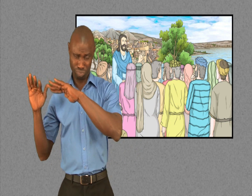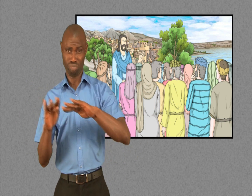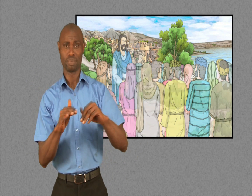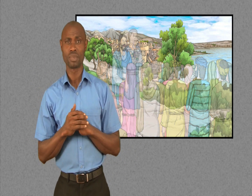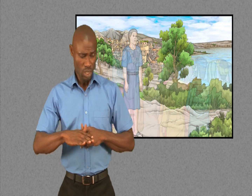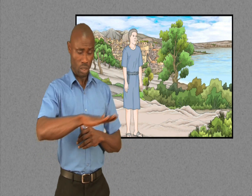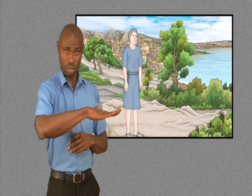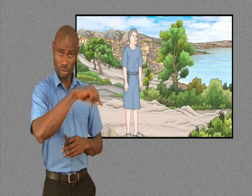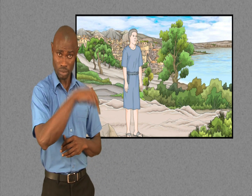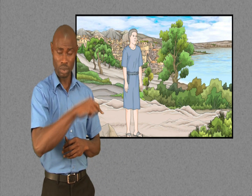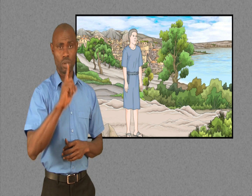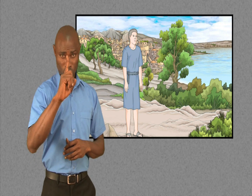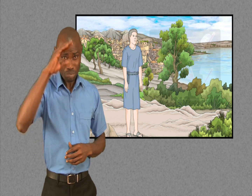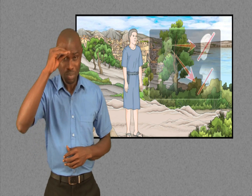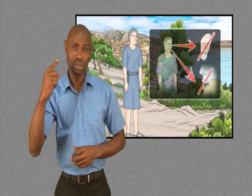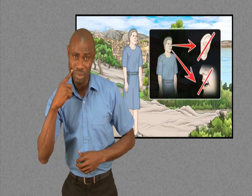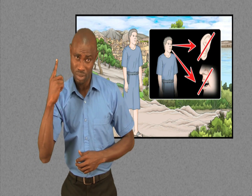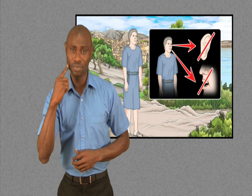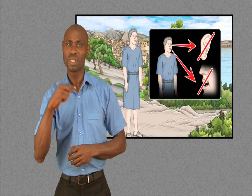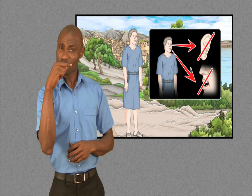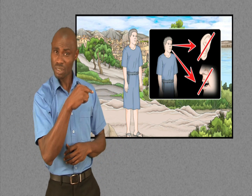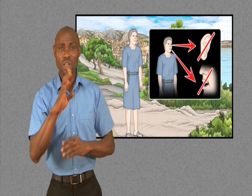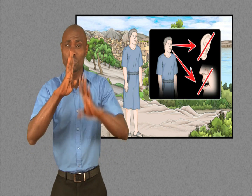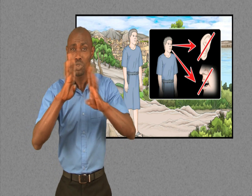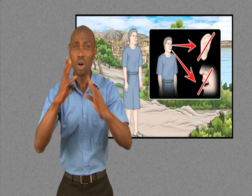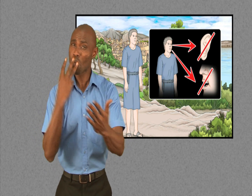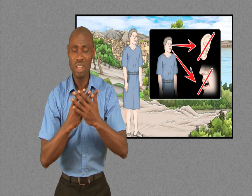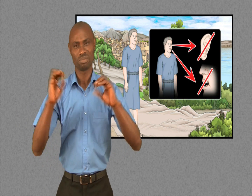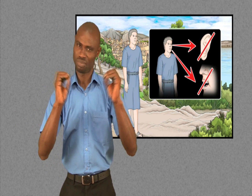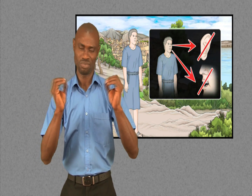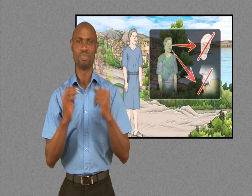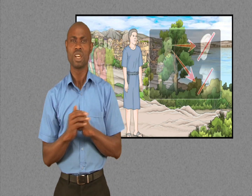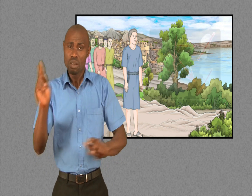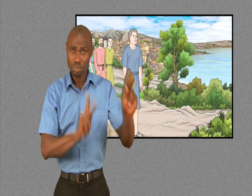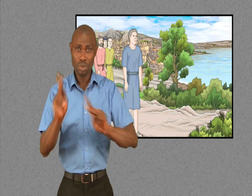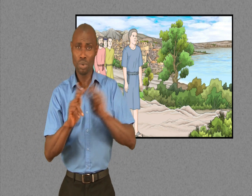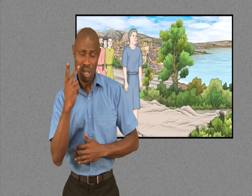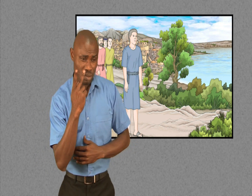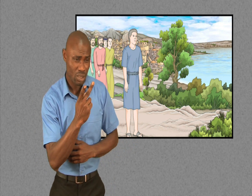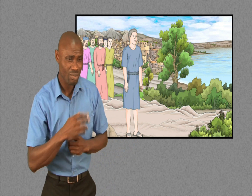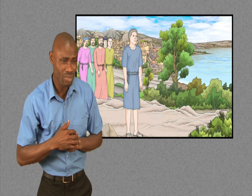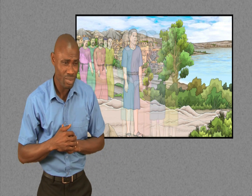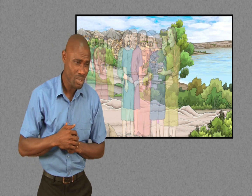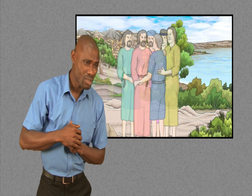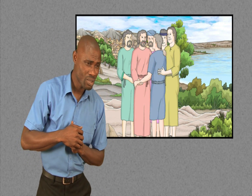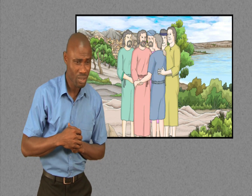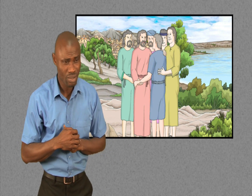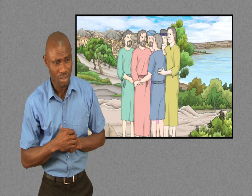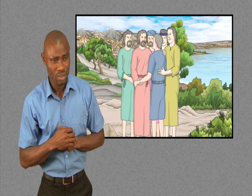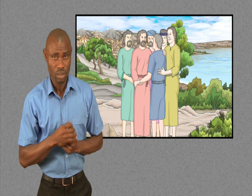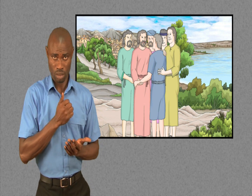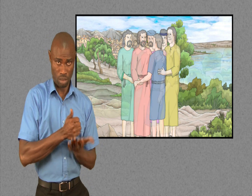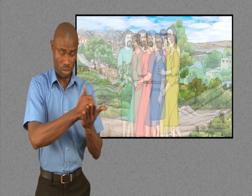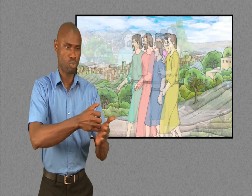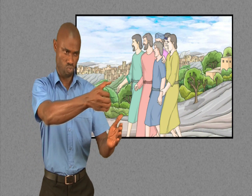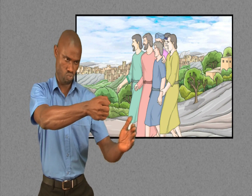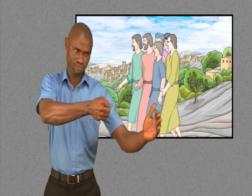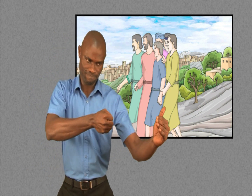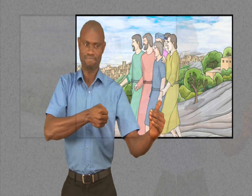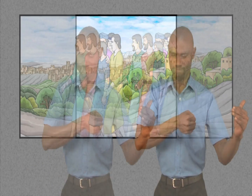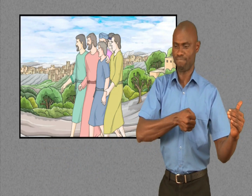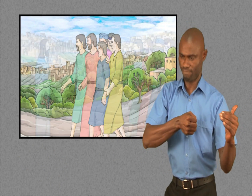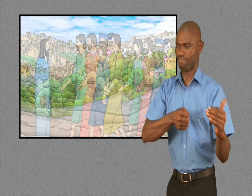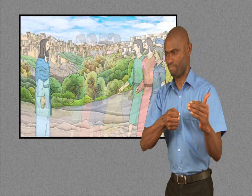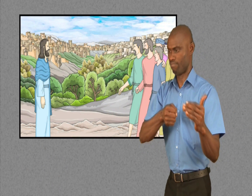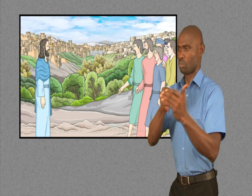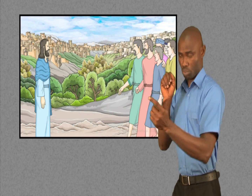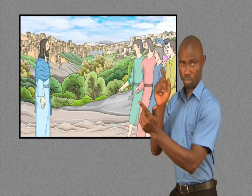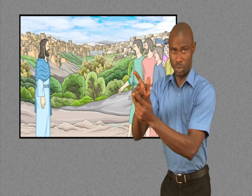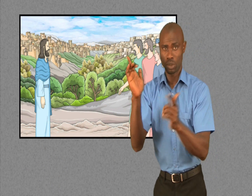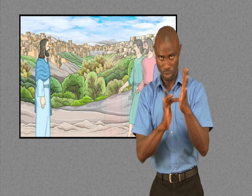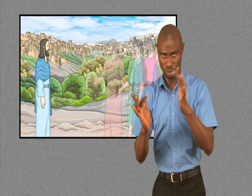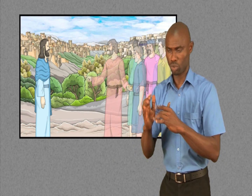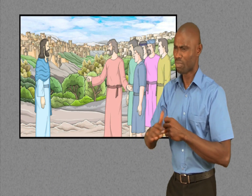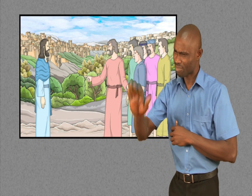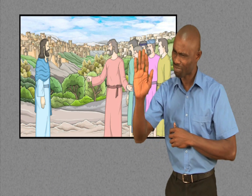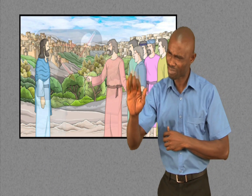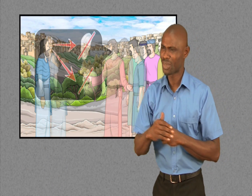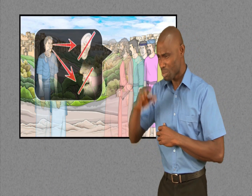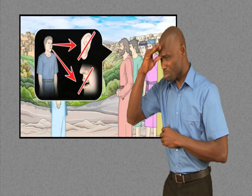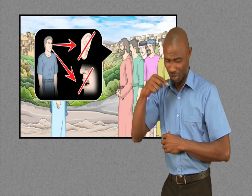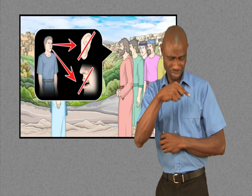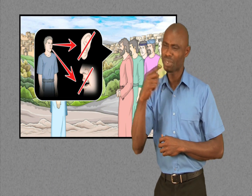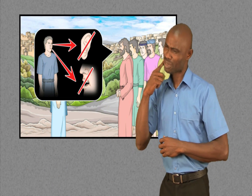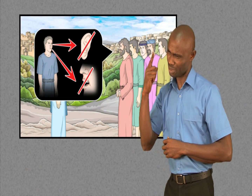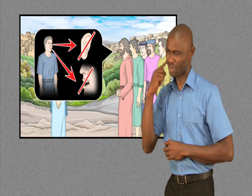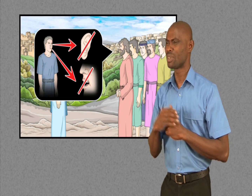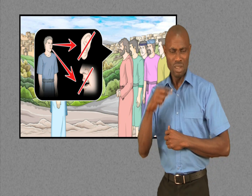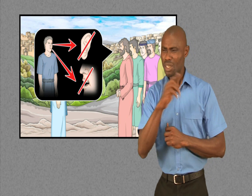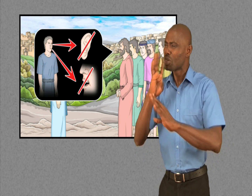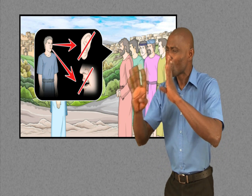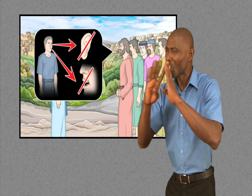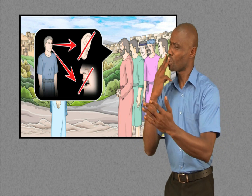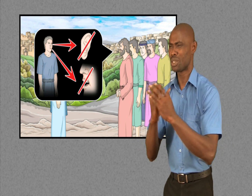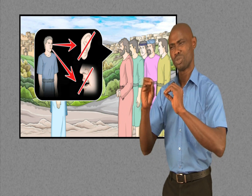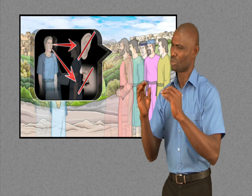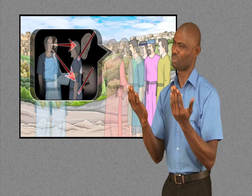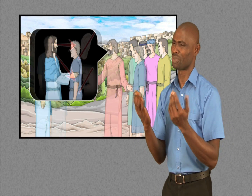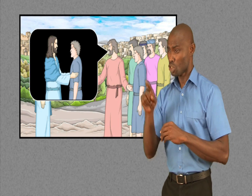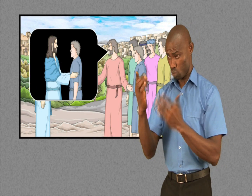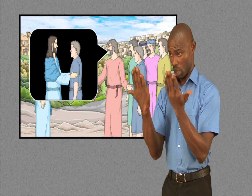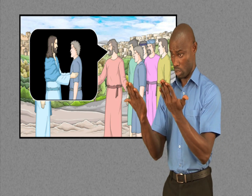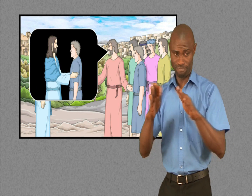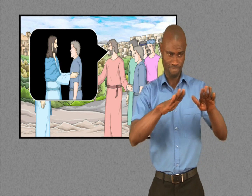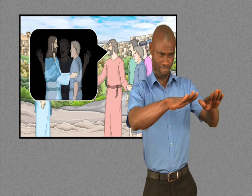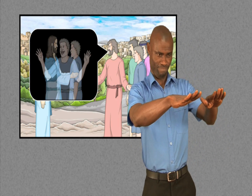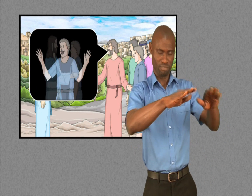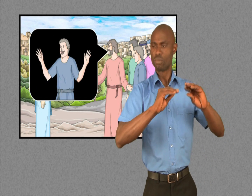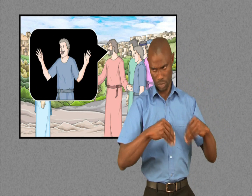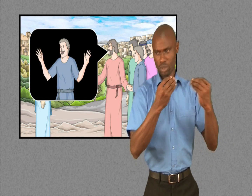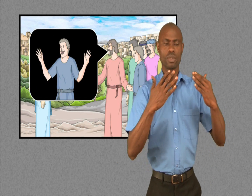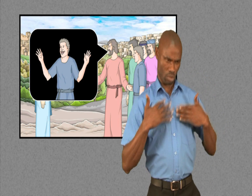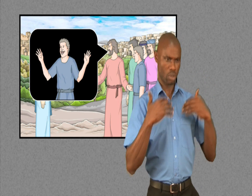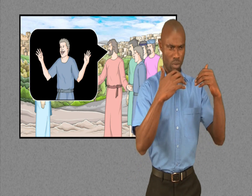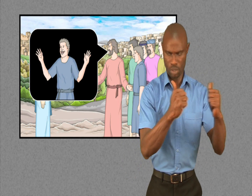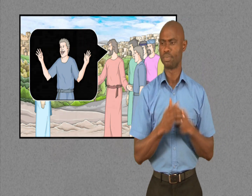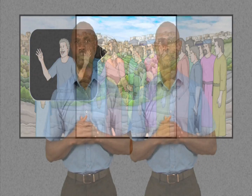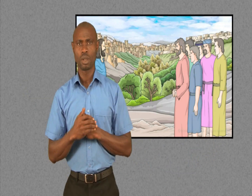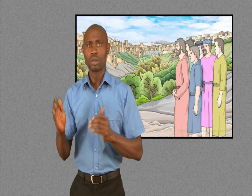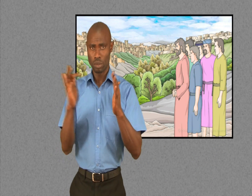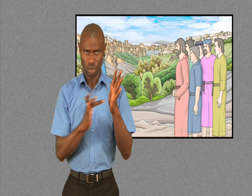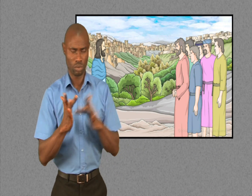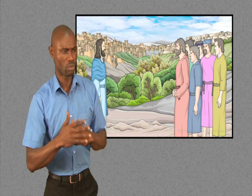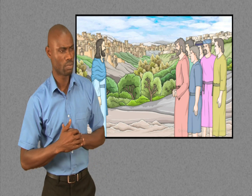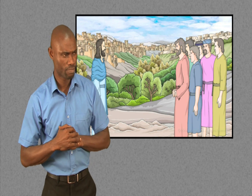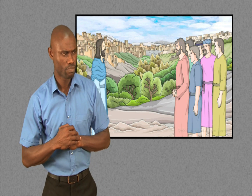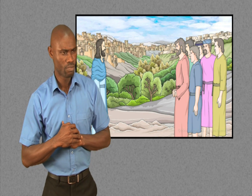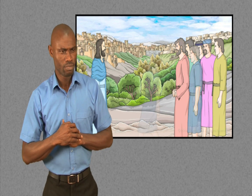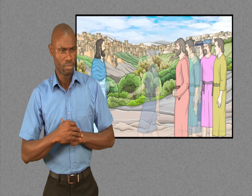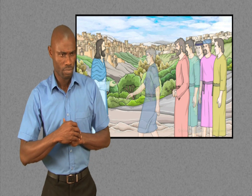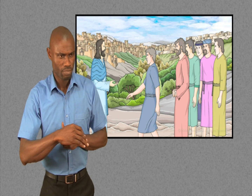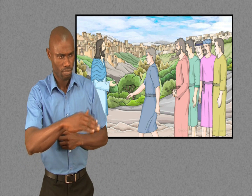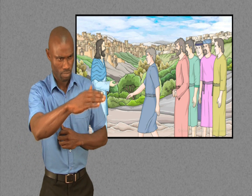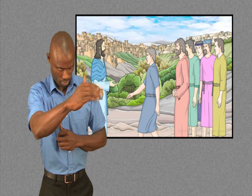Some people brought to Him a man who was deaf and hardly able to speak, and they begged Jesus to place His hand on him.